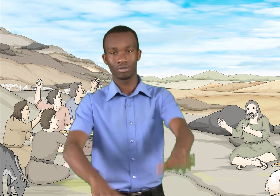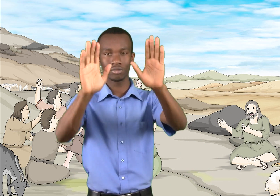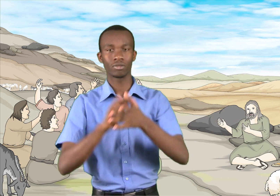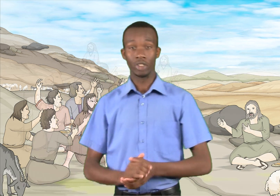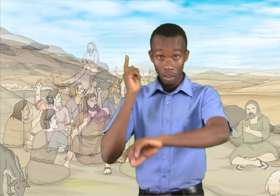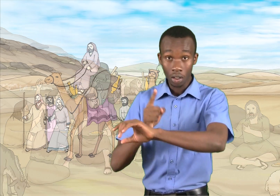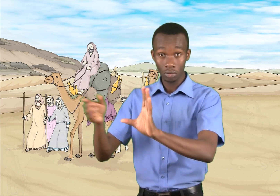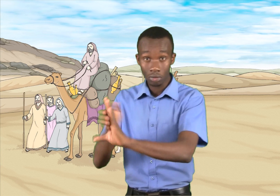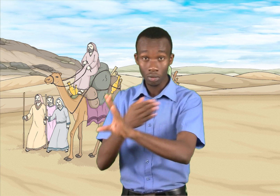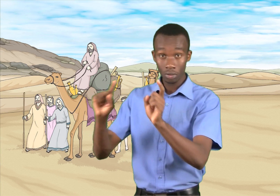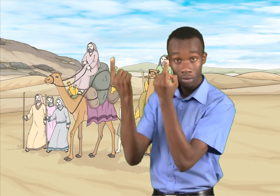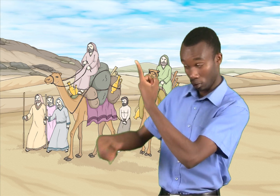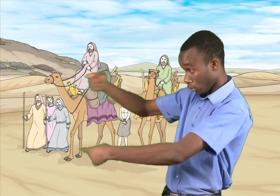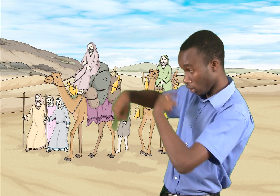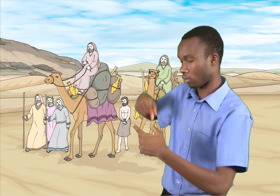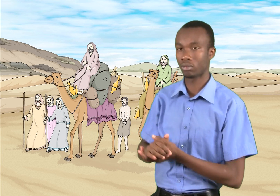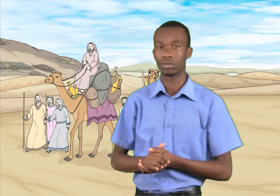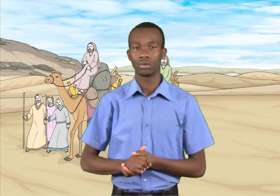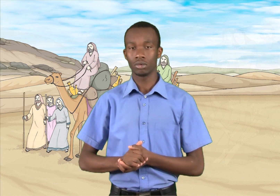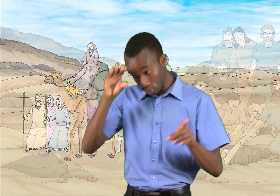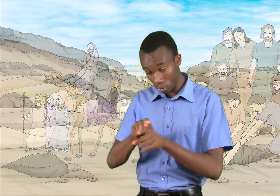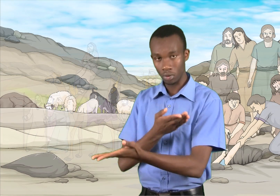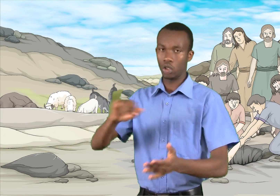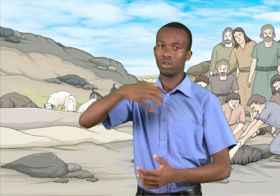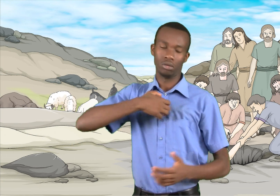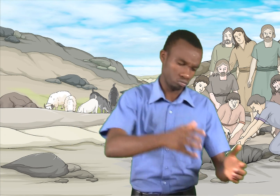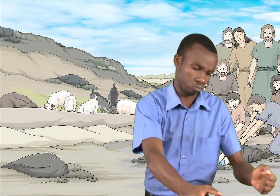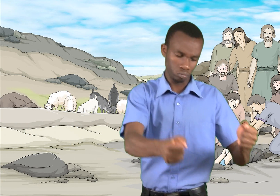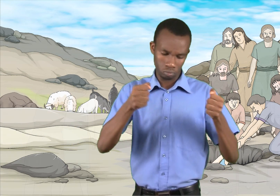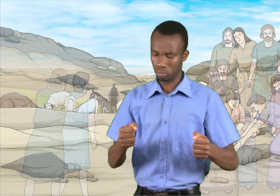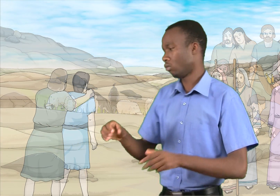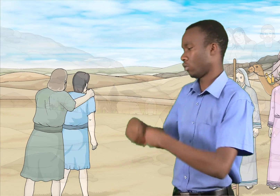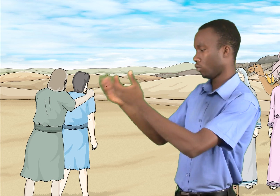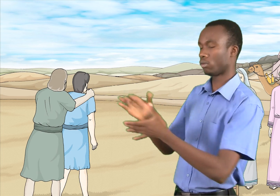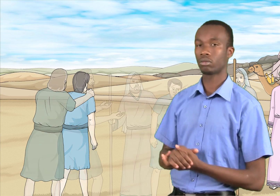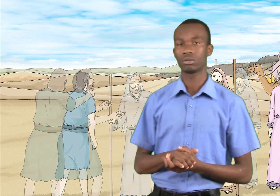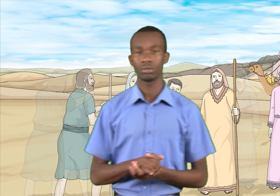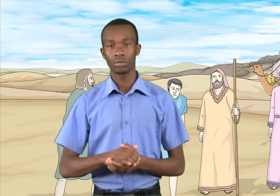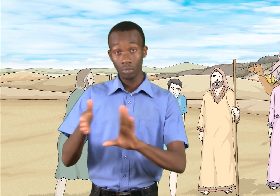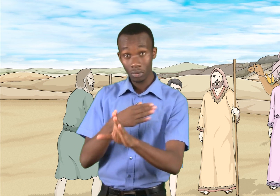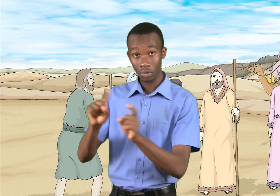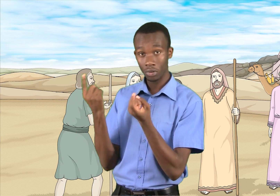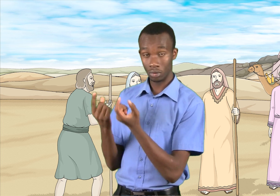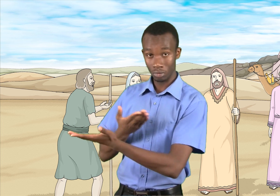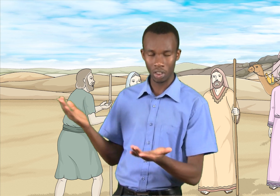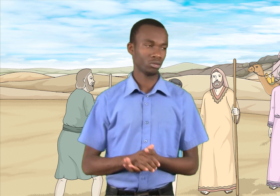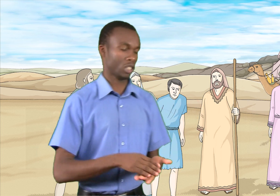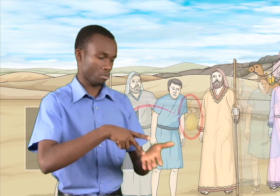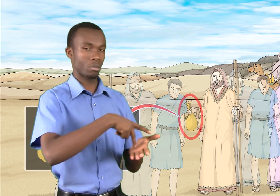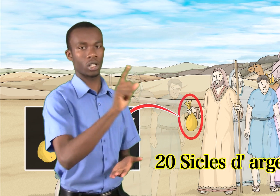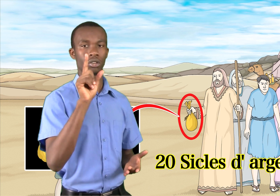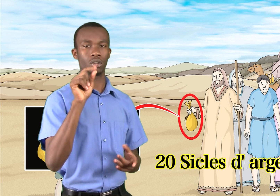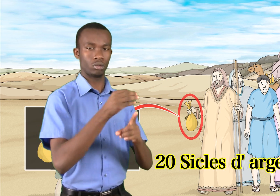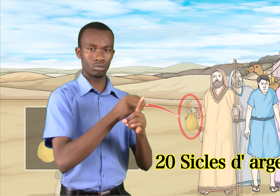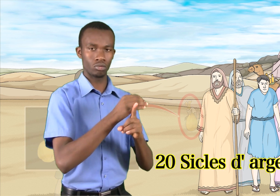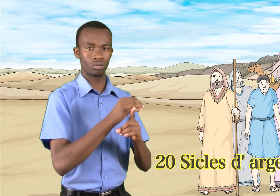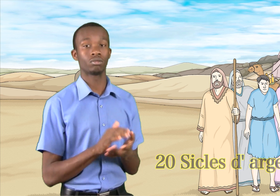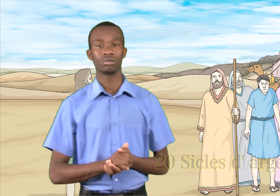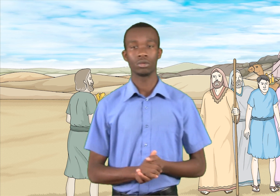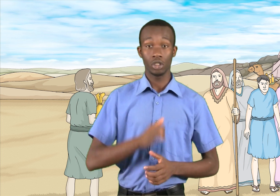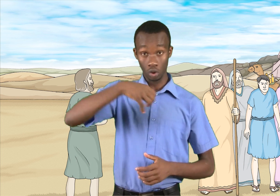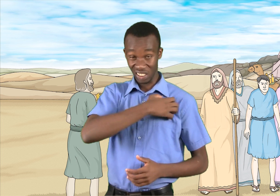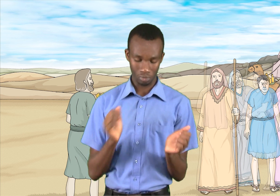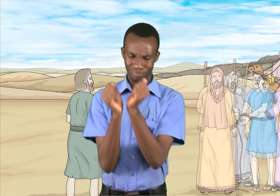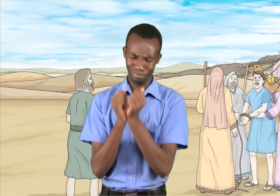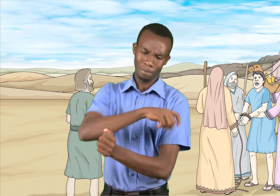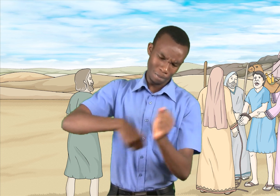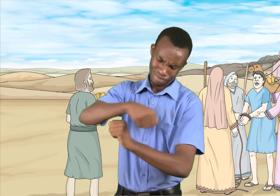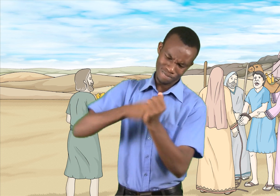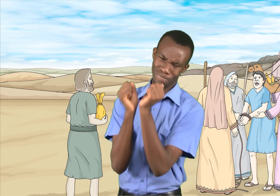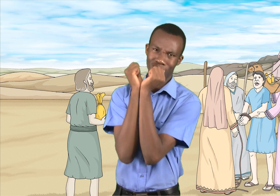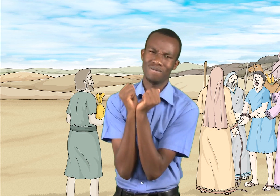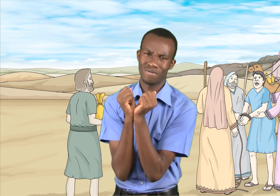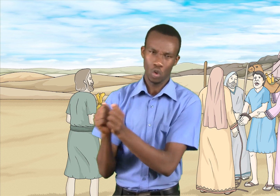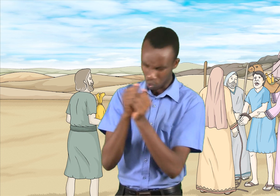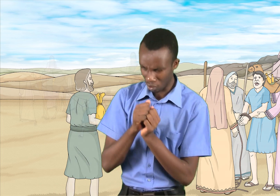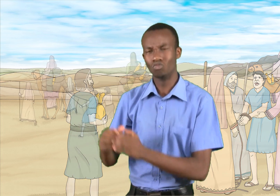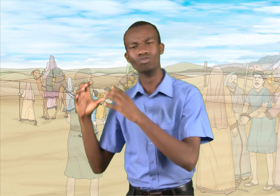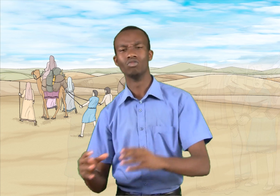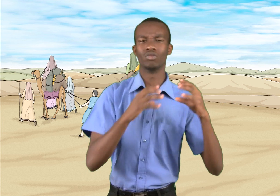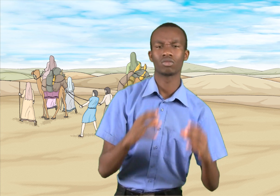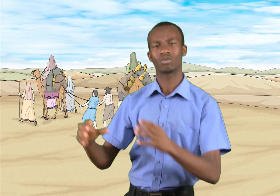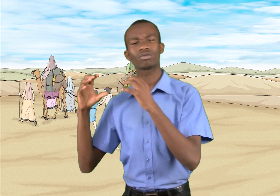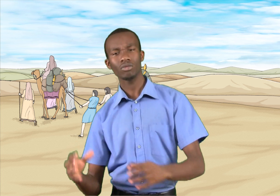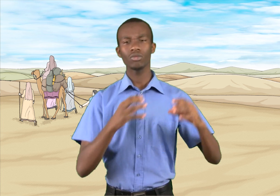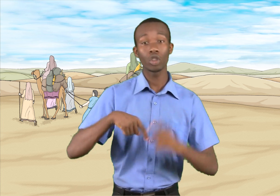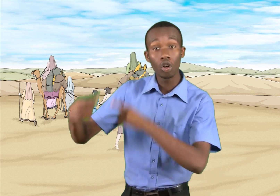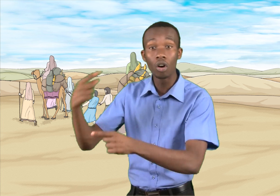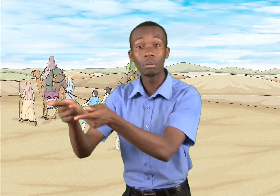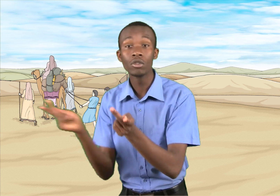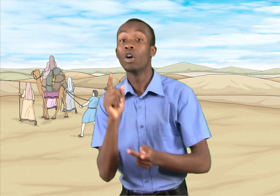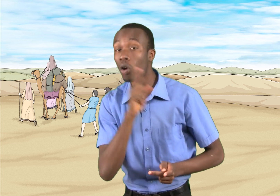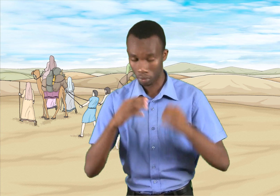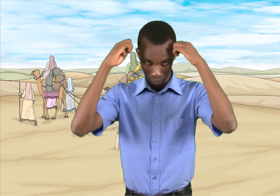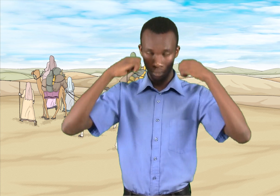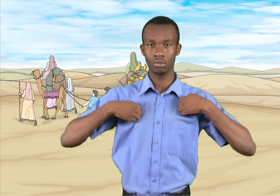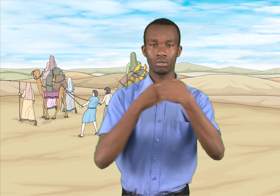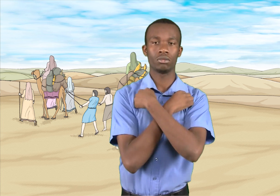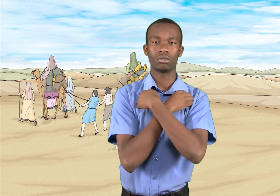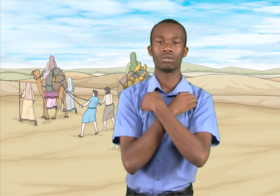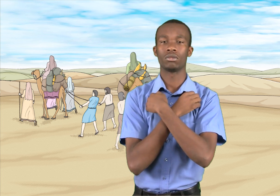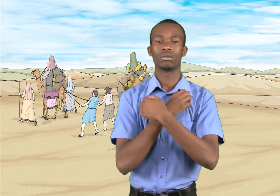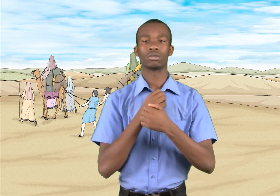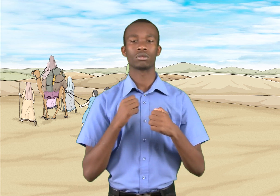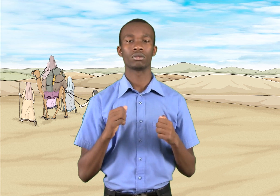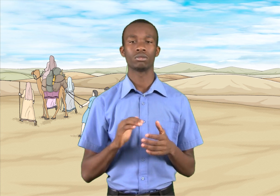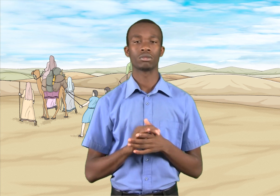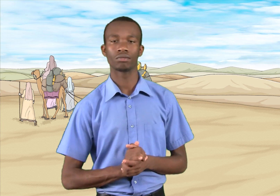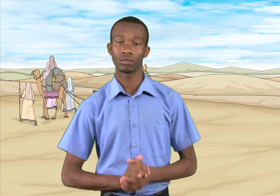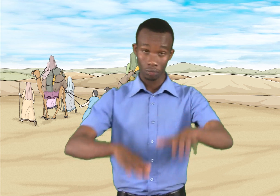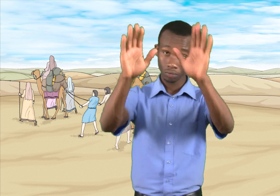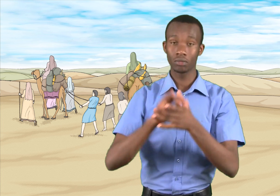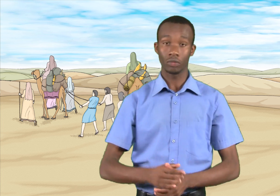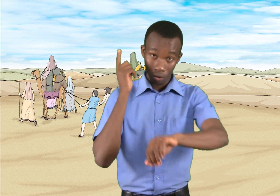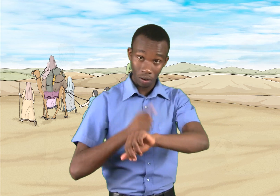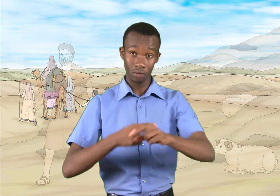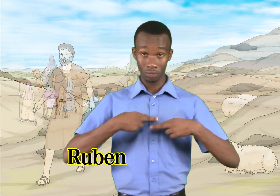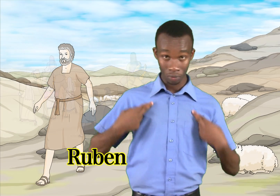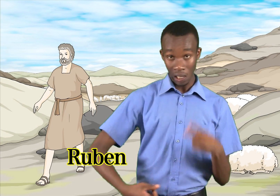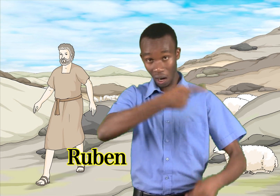So when the Midianite traders passed by, his brothers pulled Joseph out of the pit and sold him for twenty shekels of silver to the Ishmaelites, who took him to Egypt.